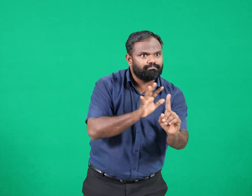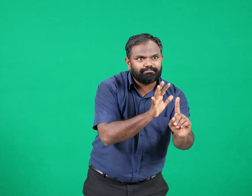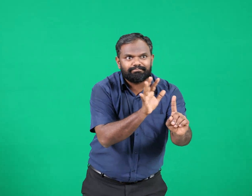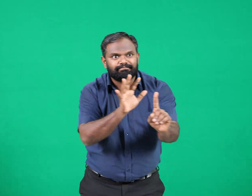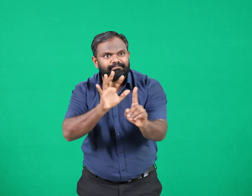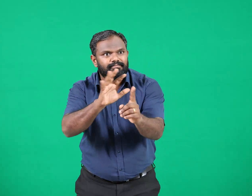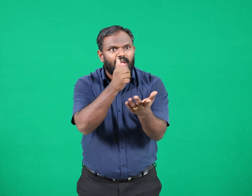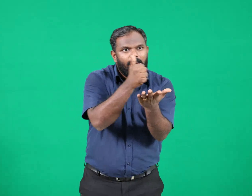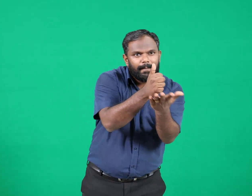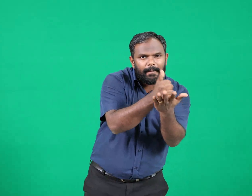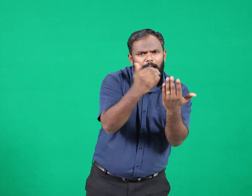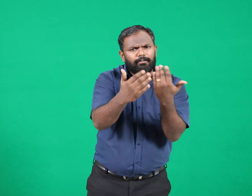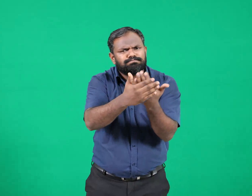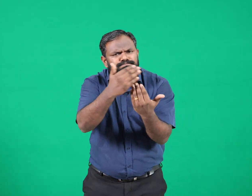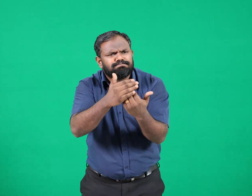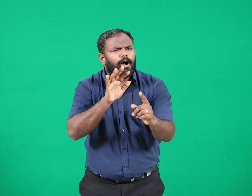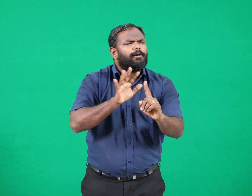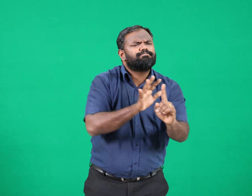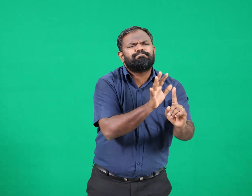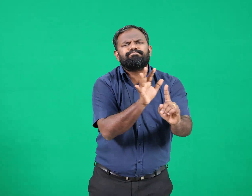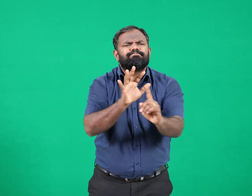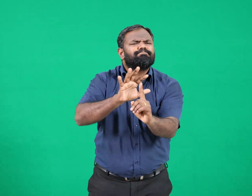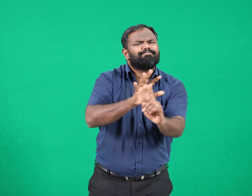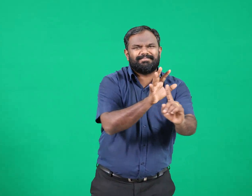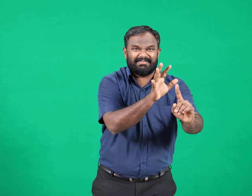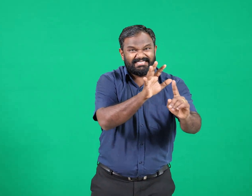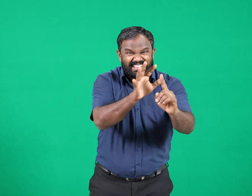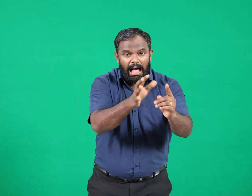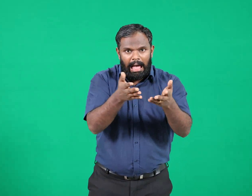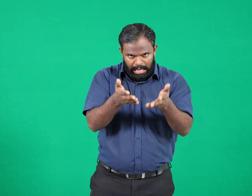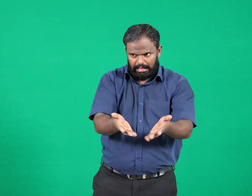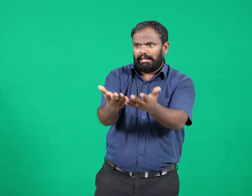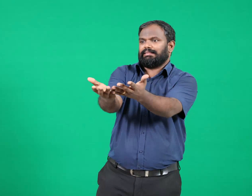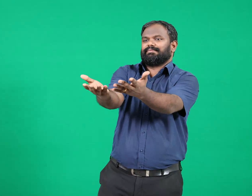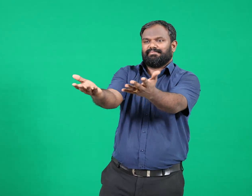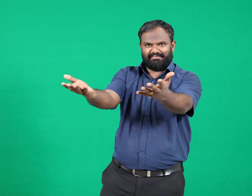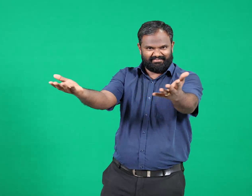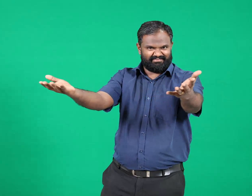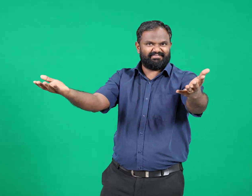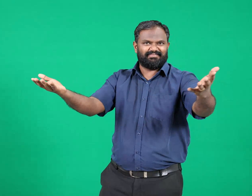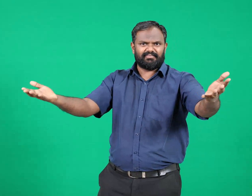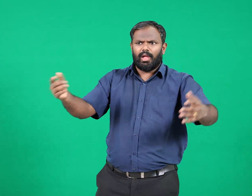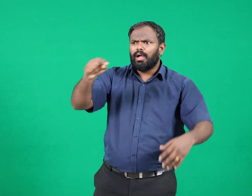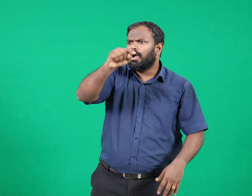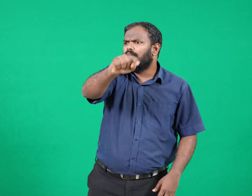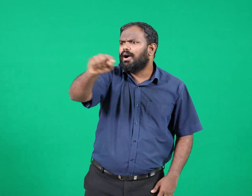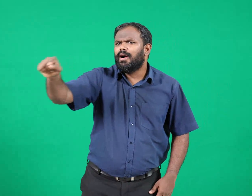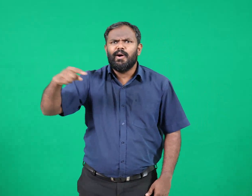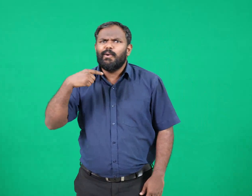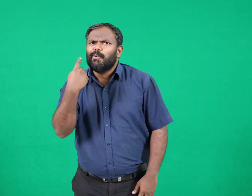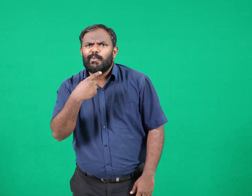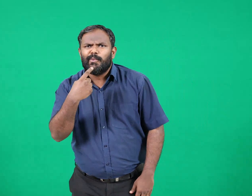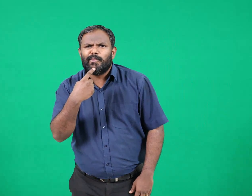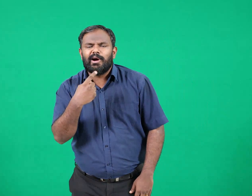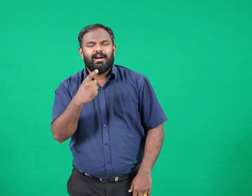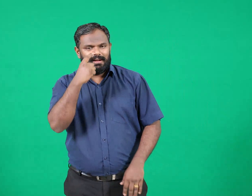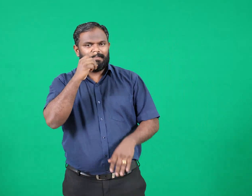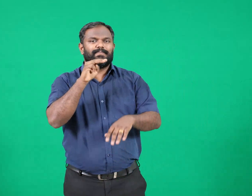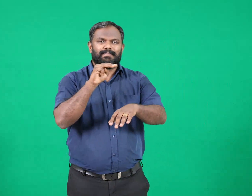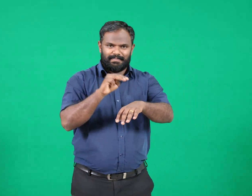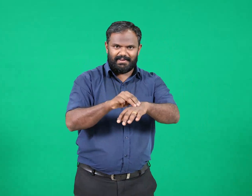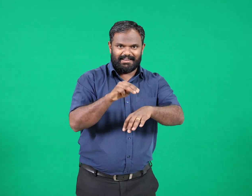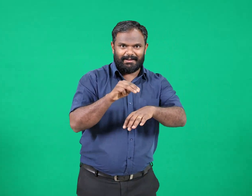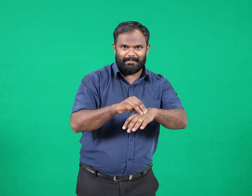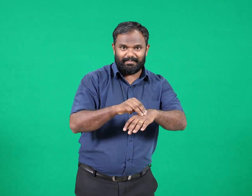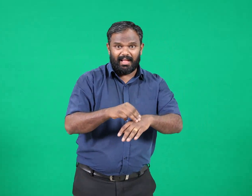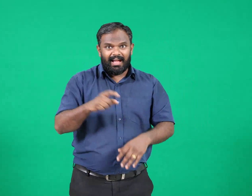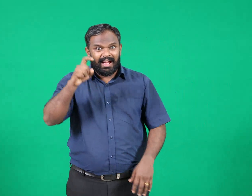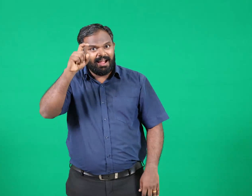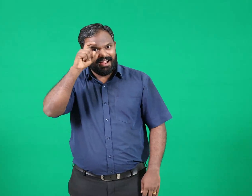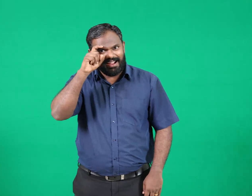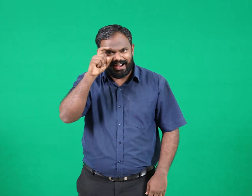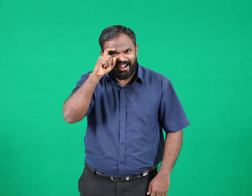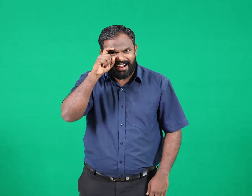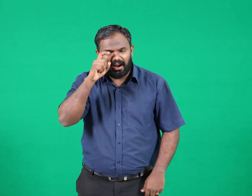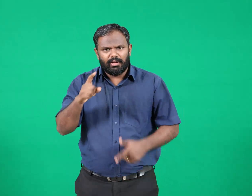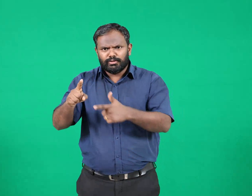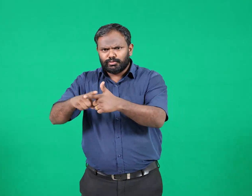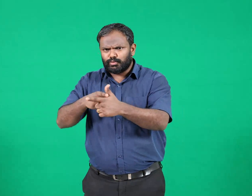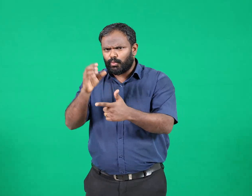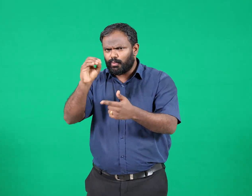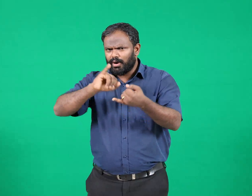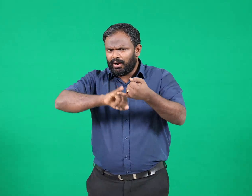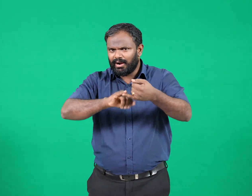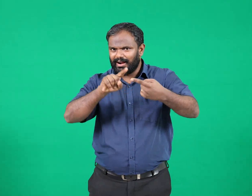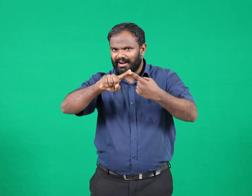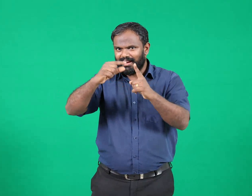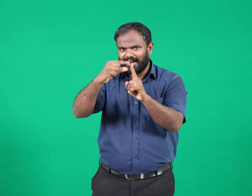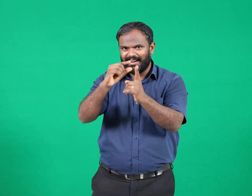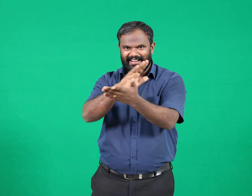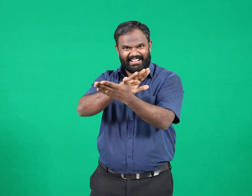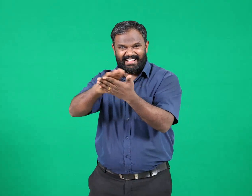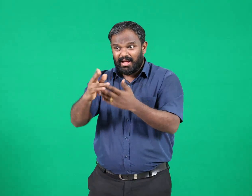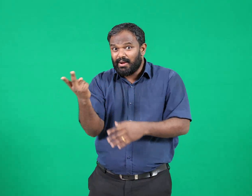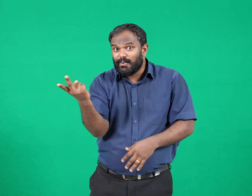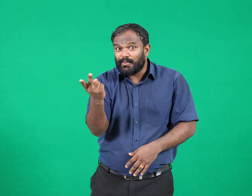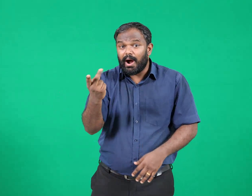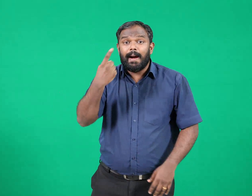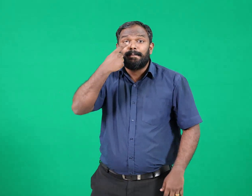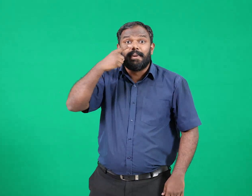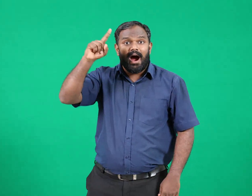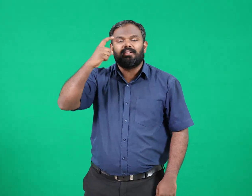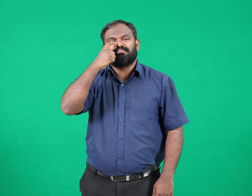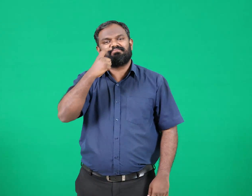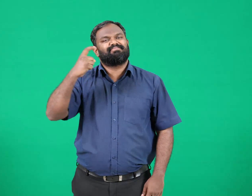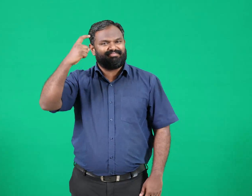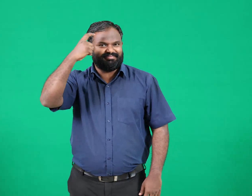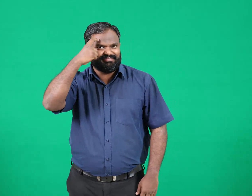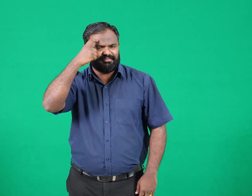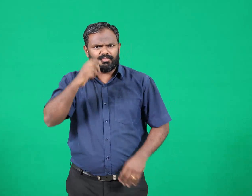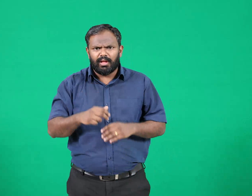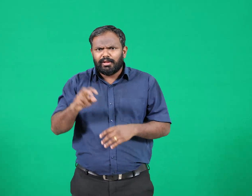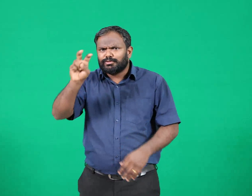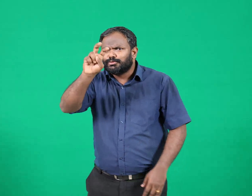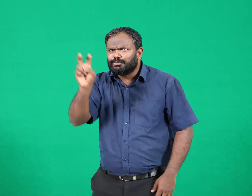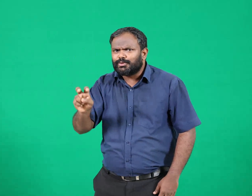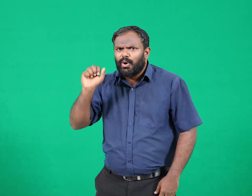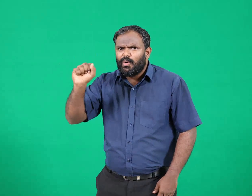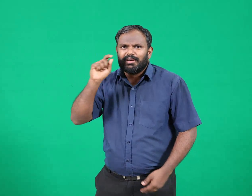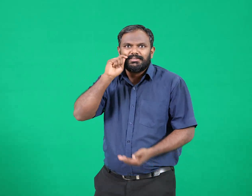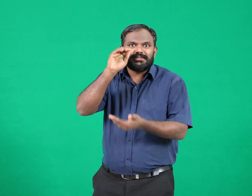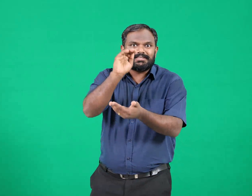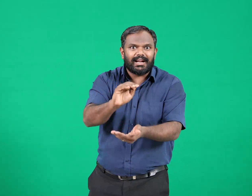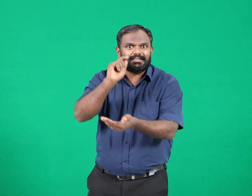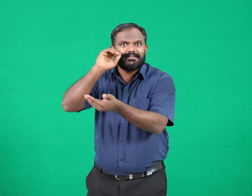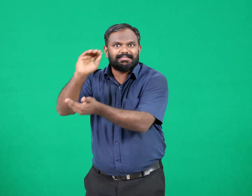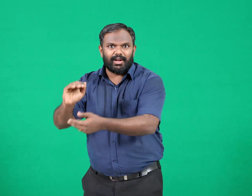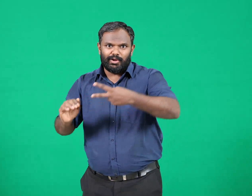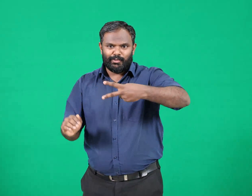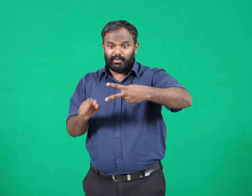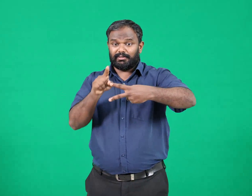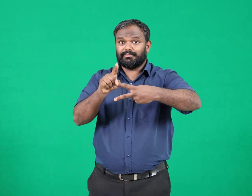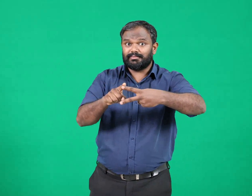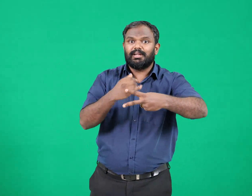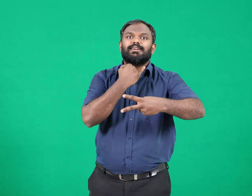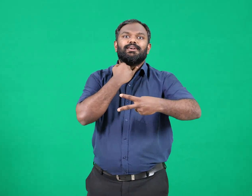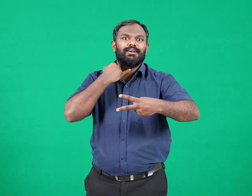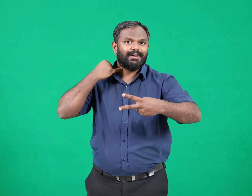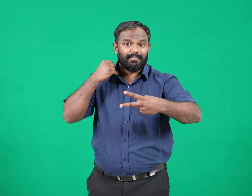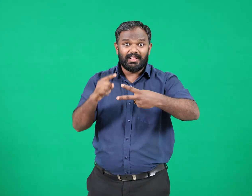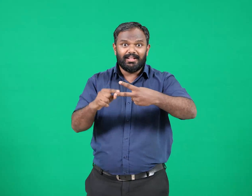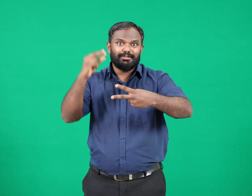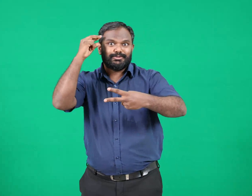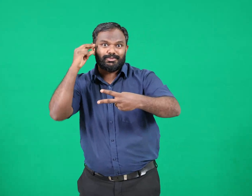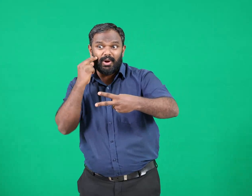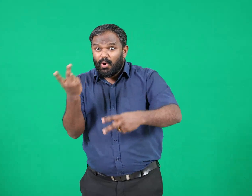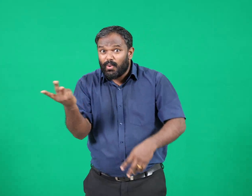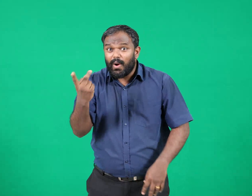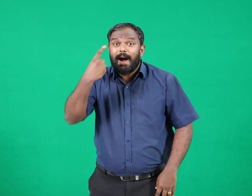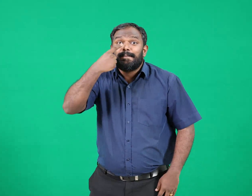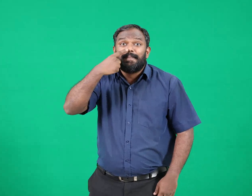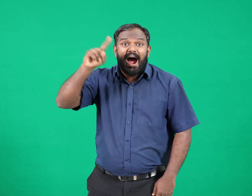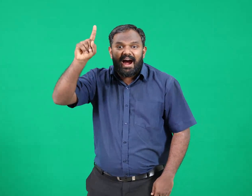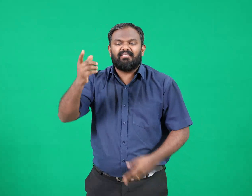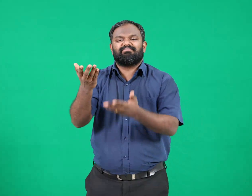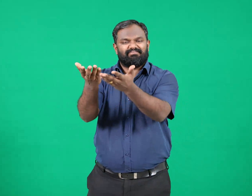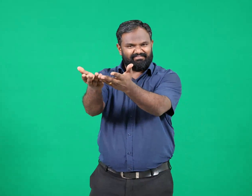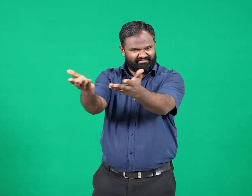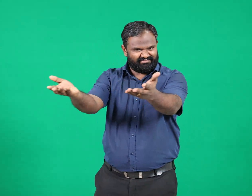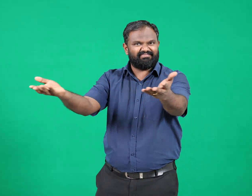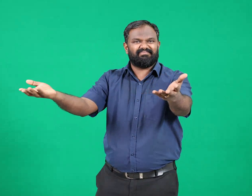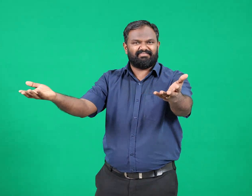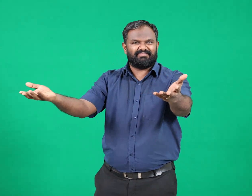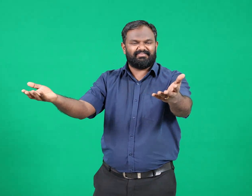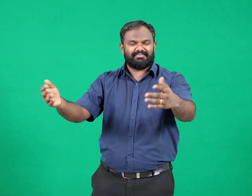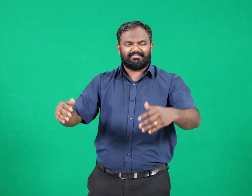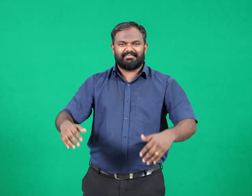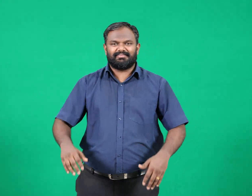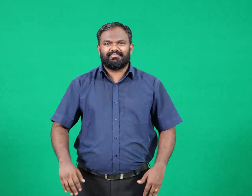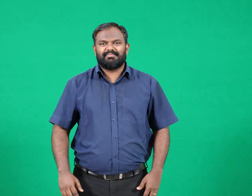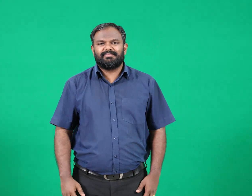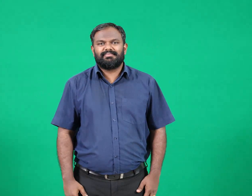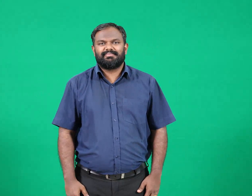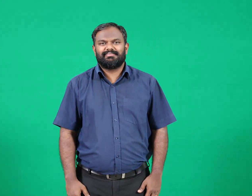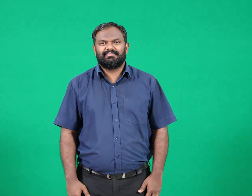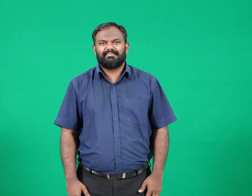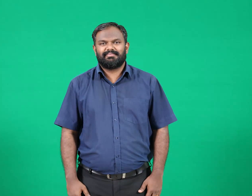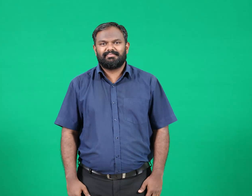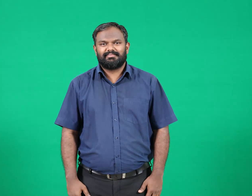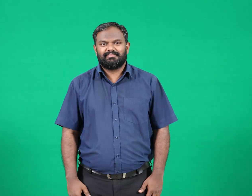Among them were Mary Magdalene, Mary the mother of James and Joseph, and the mother of Zebedee's sons.